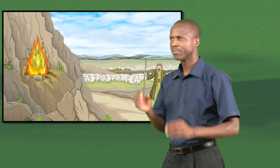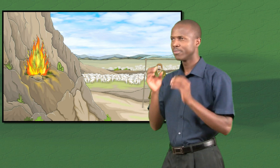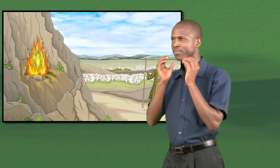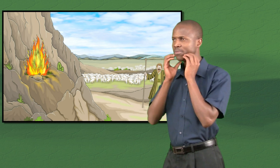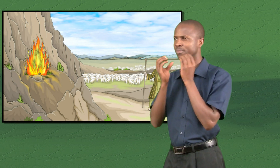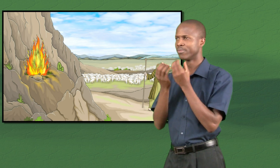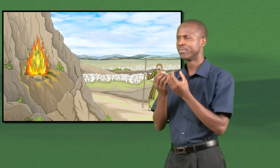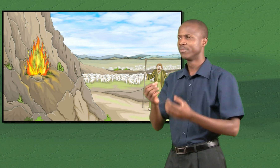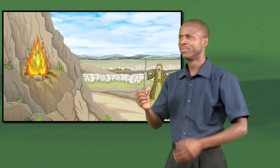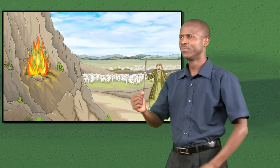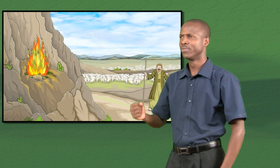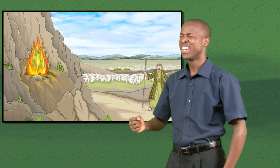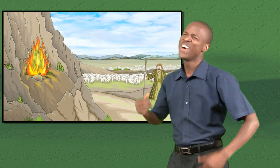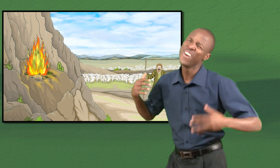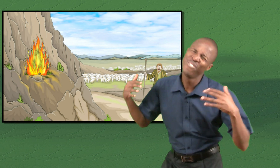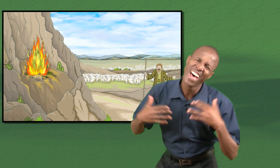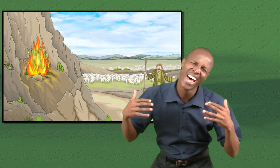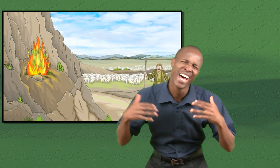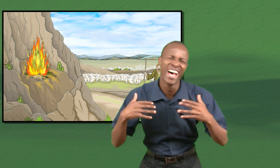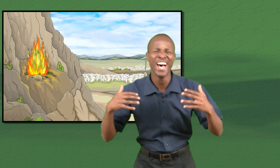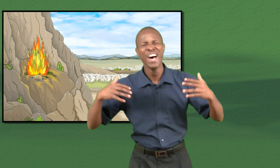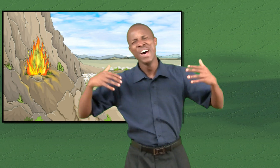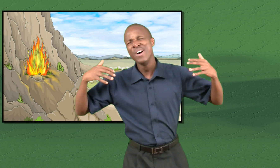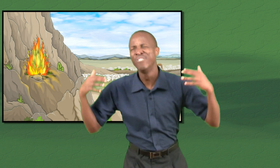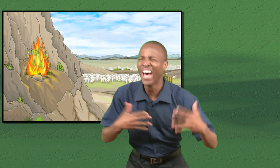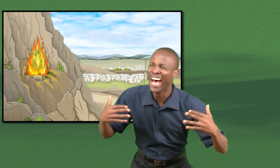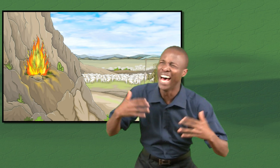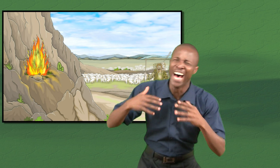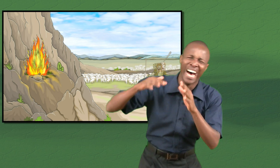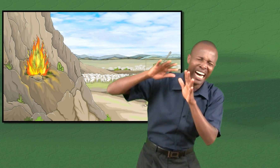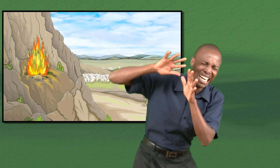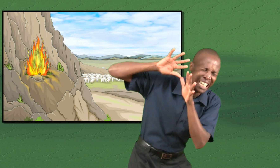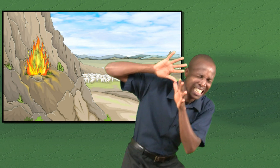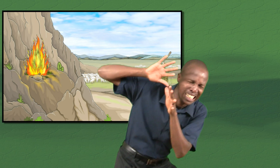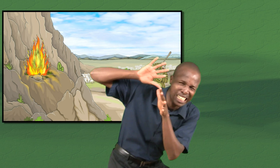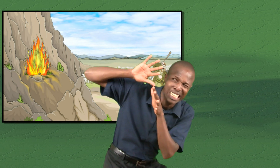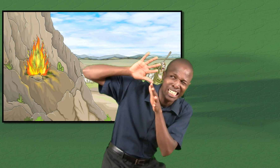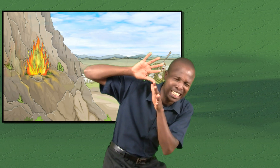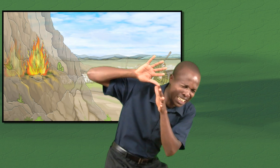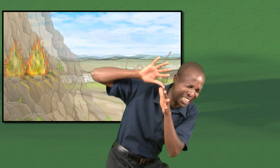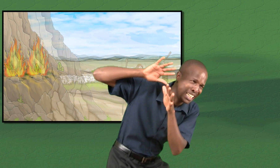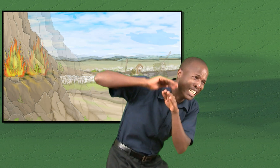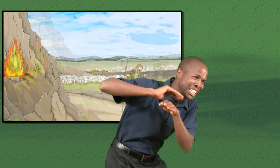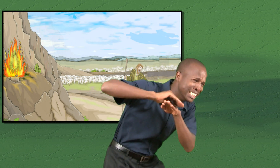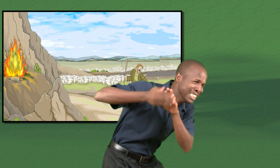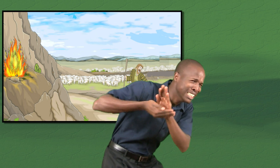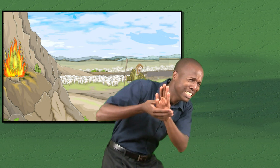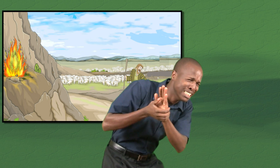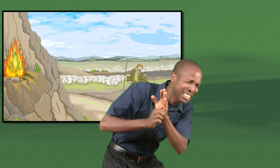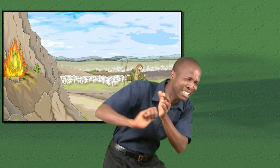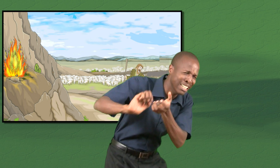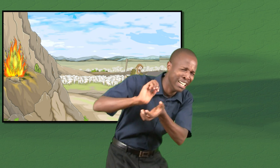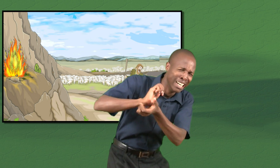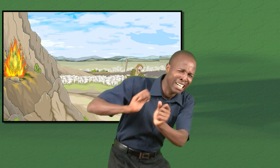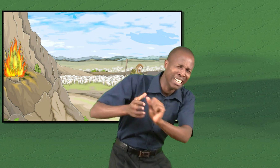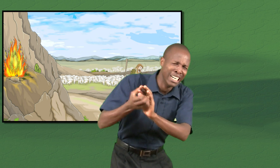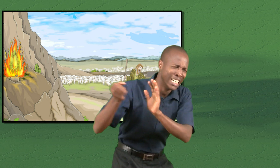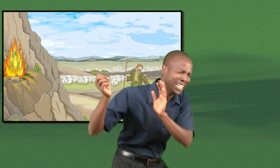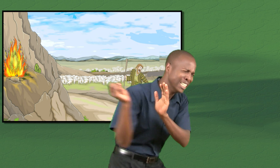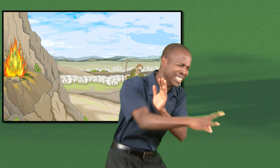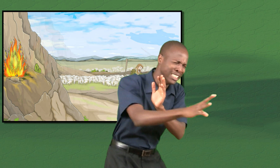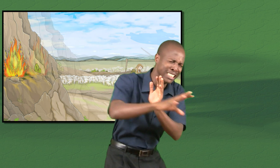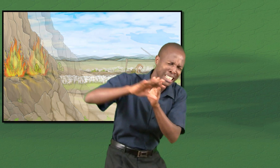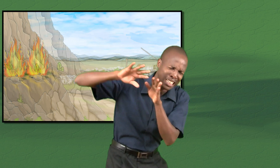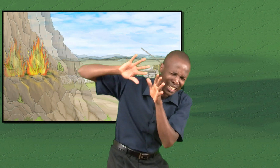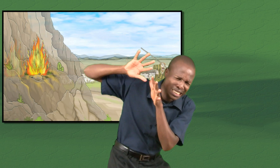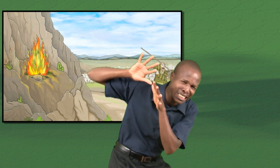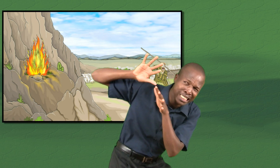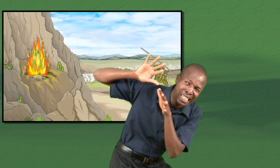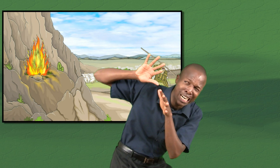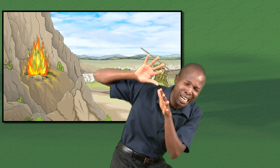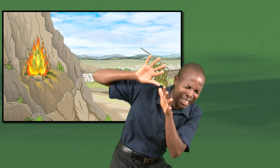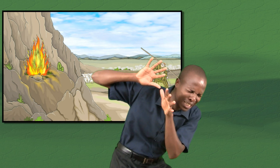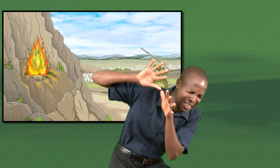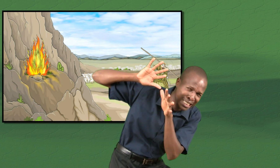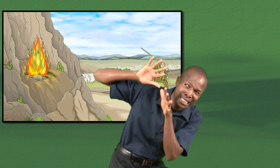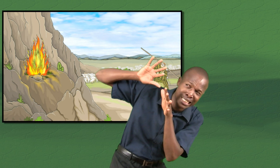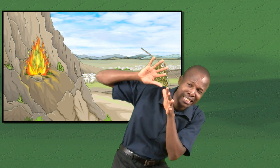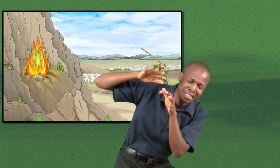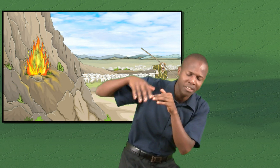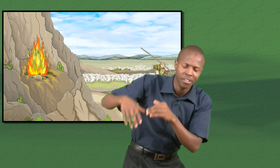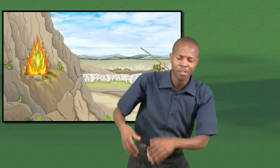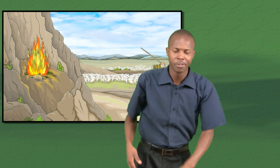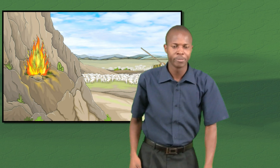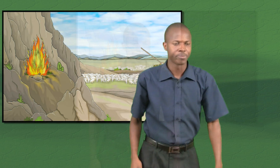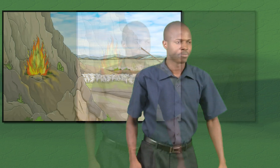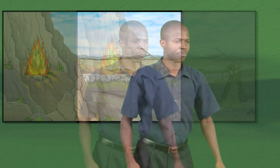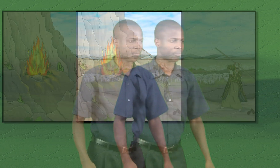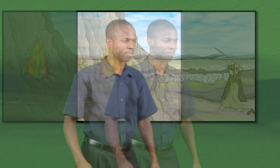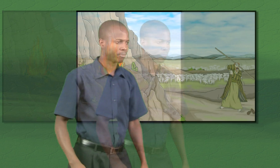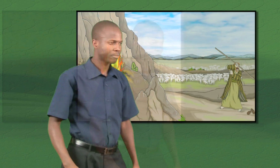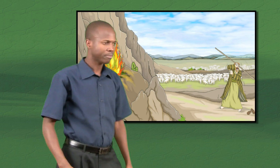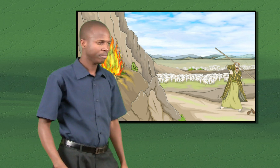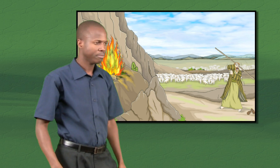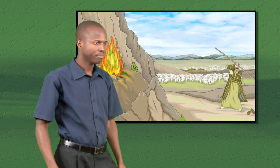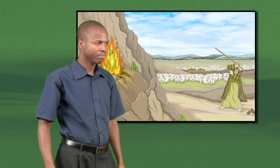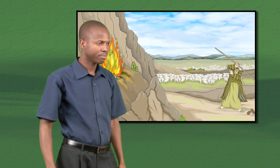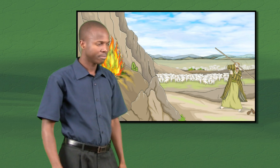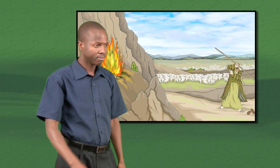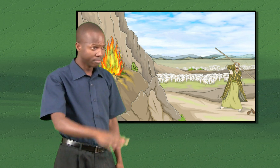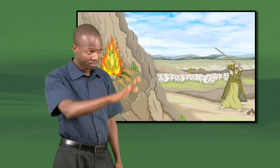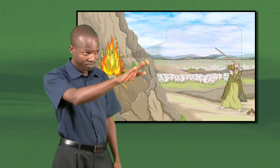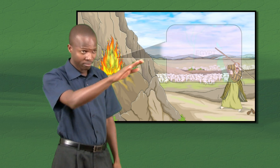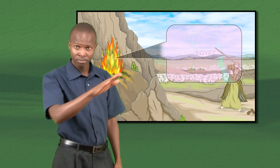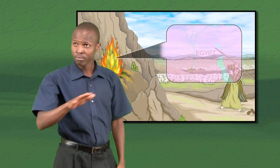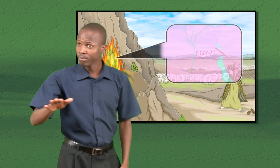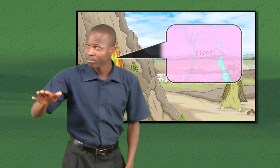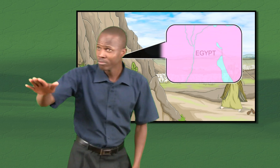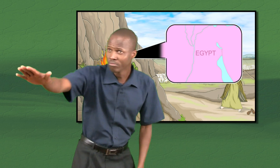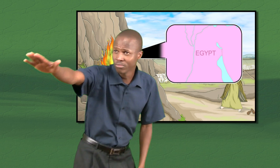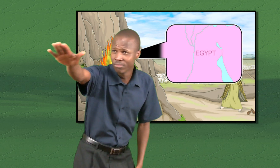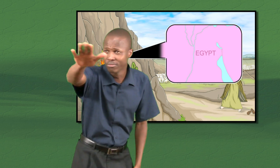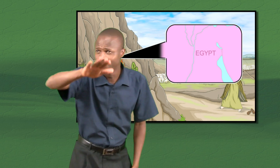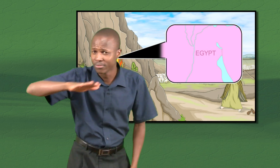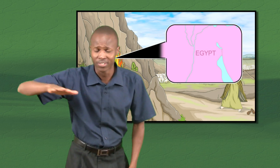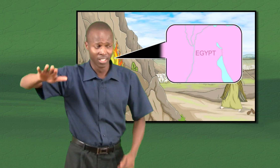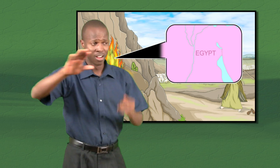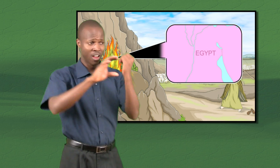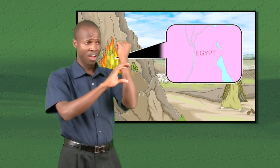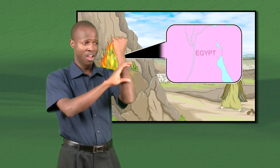At this, Moses hid his face, for he was afraid to look at God.